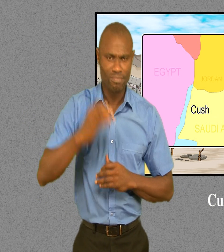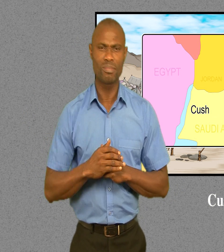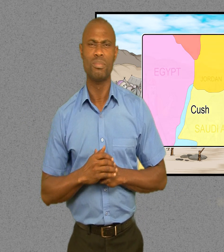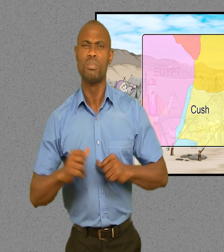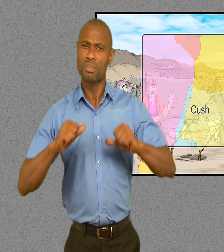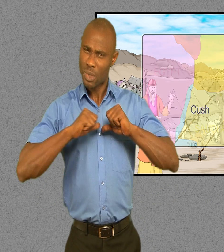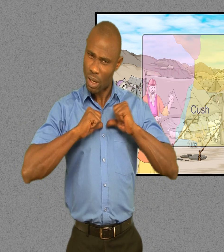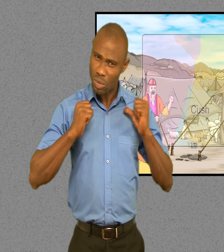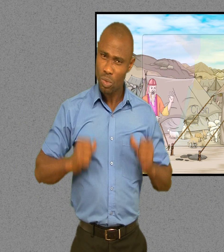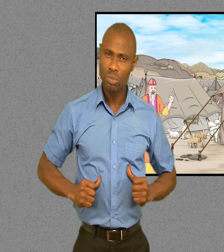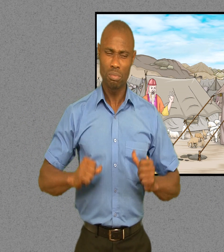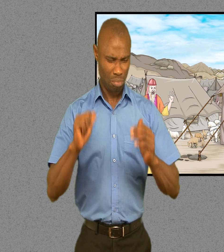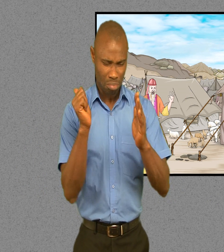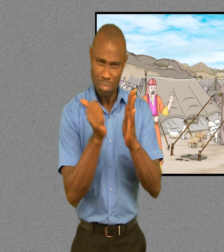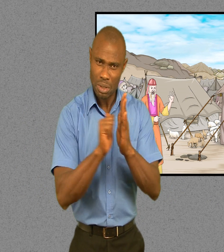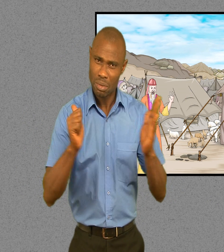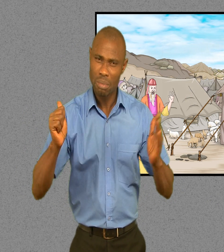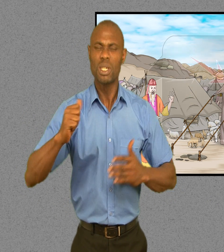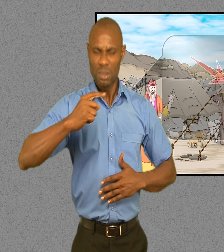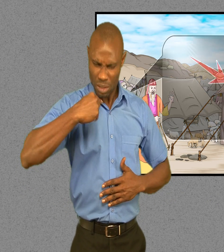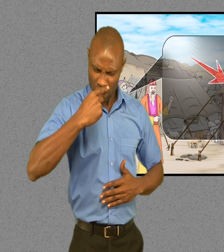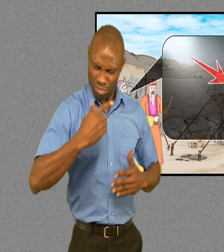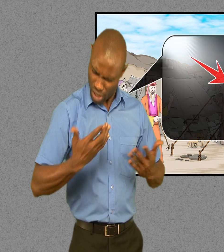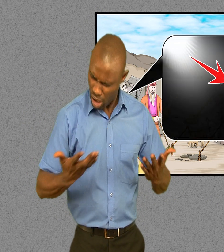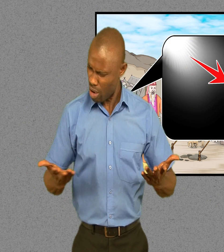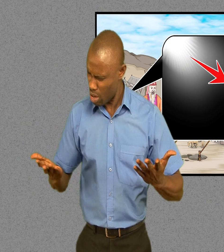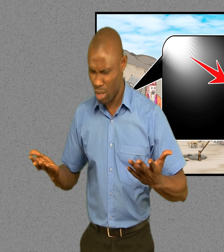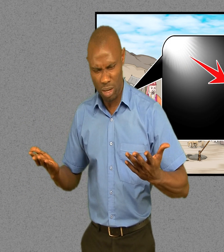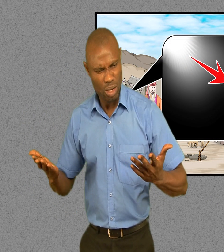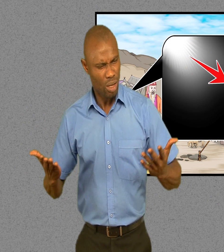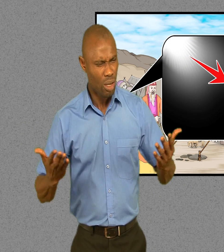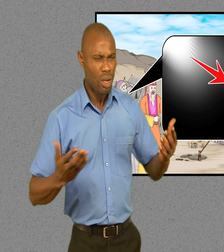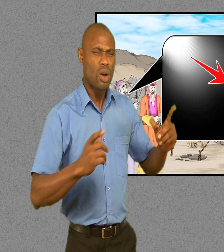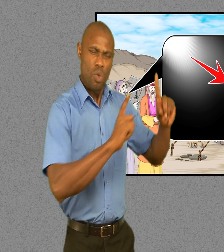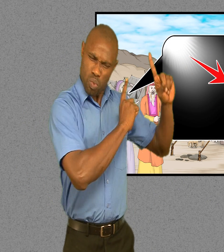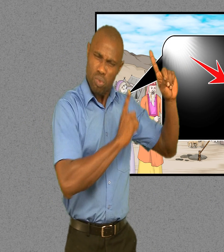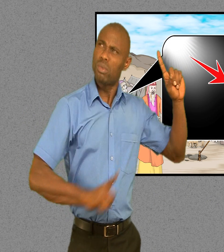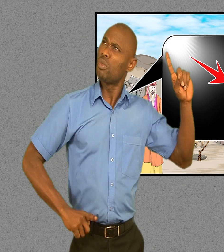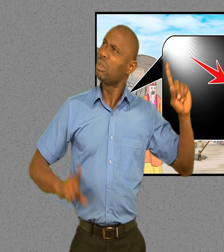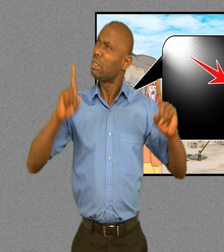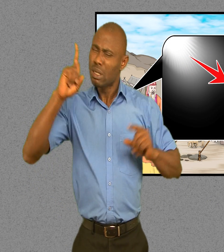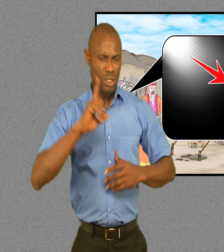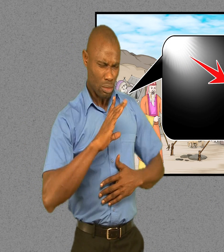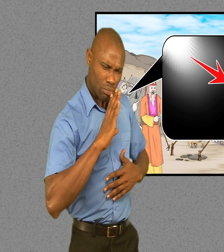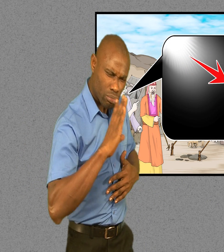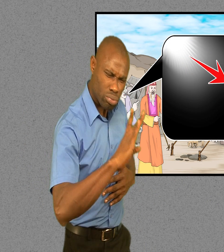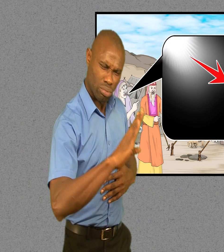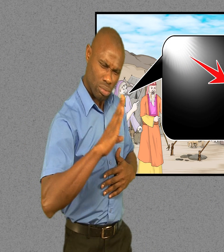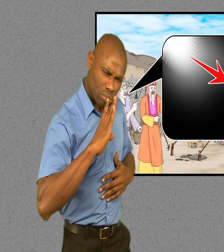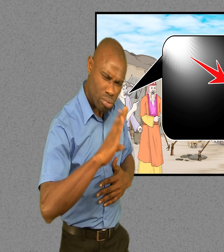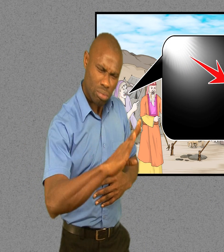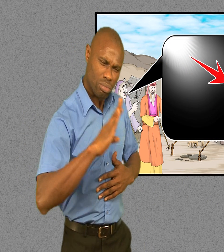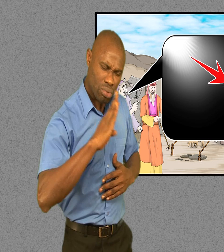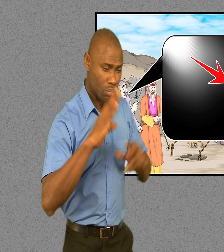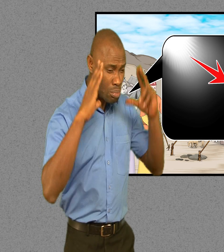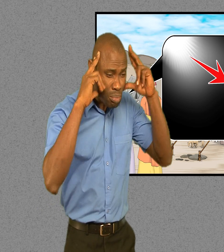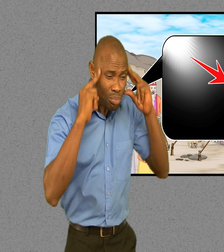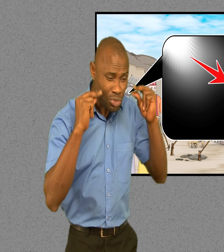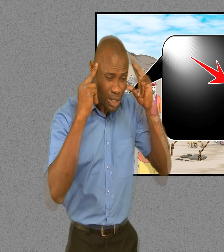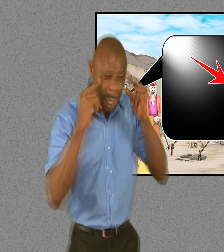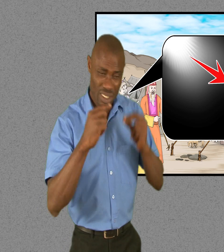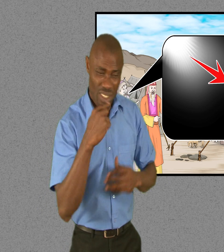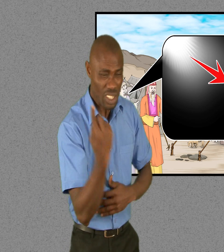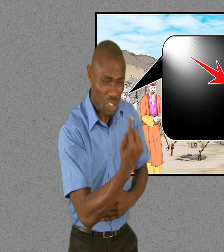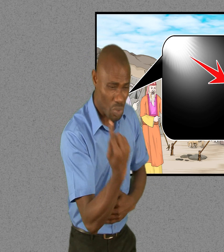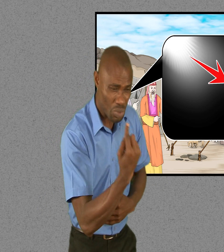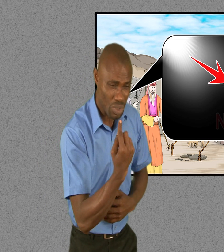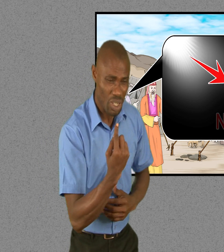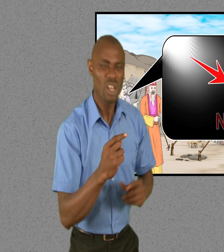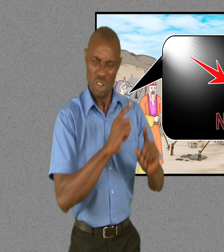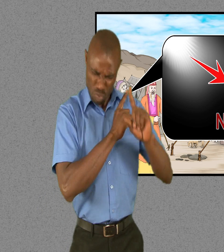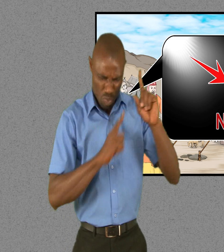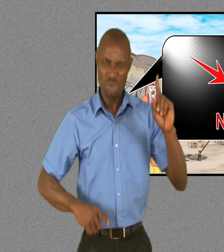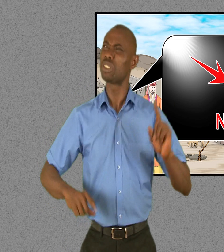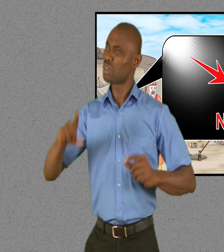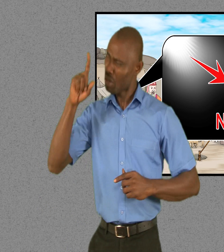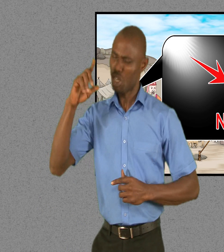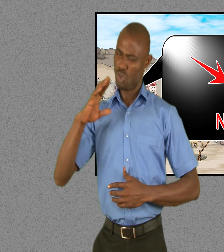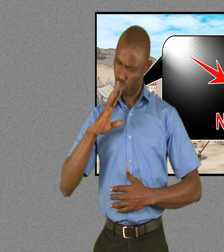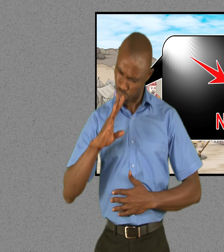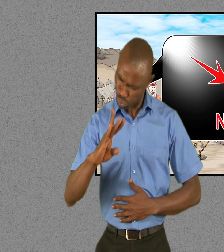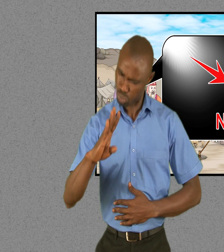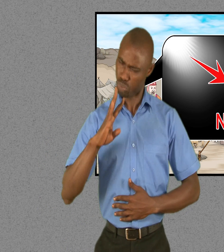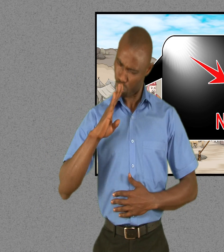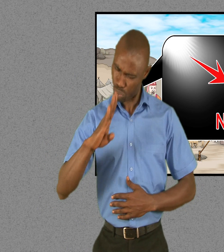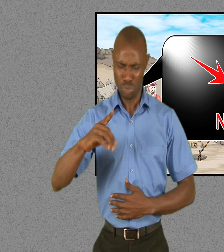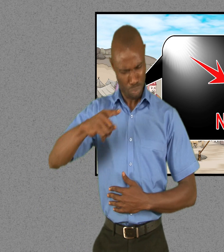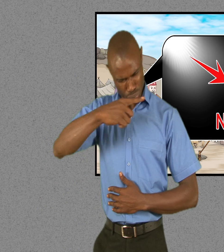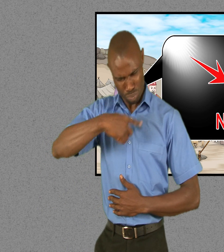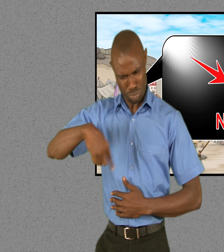“Does the LORD speak only through Moses?” they said.